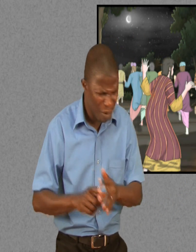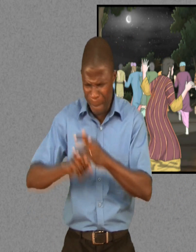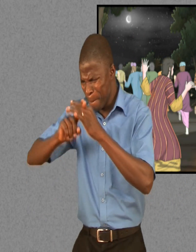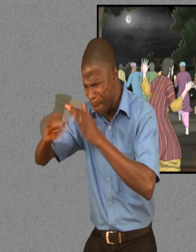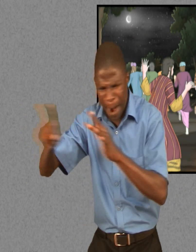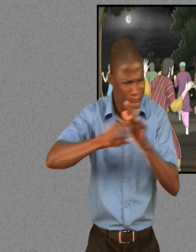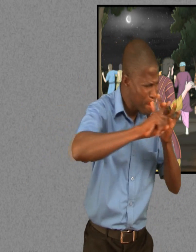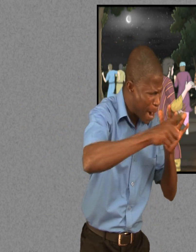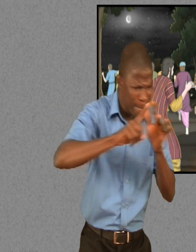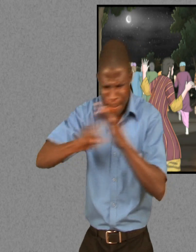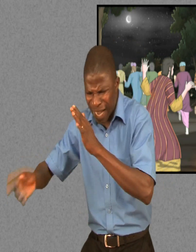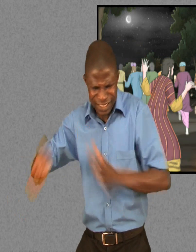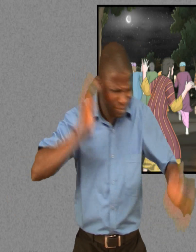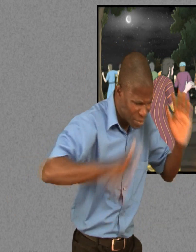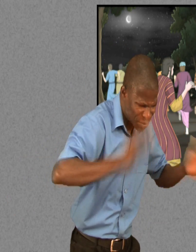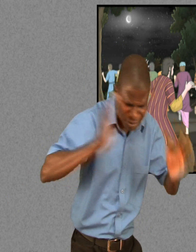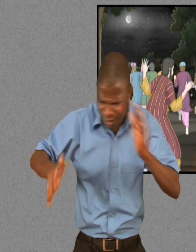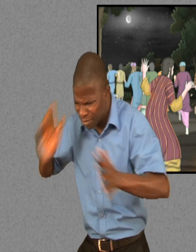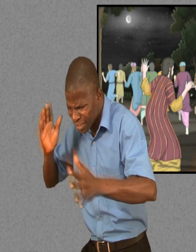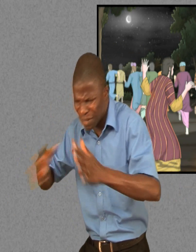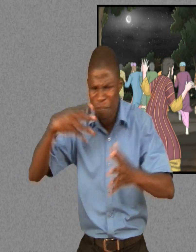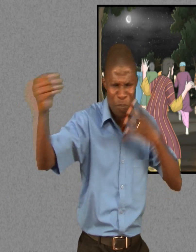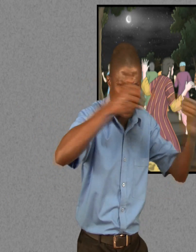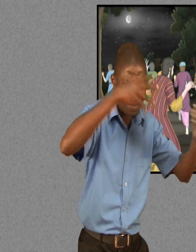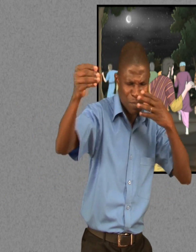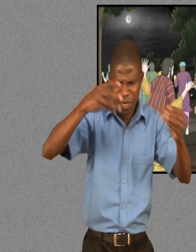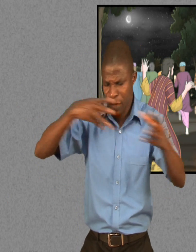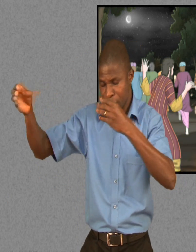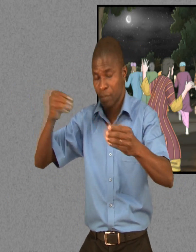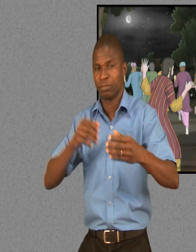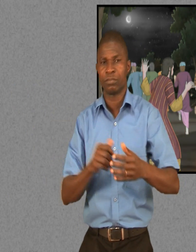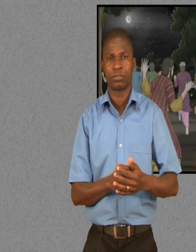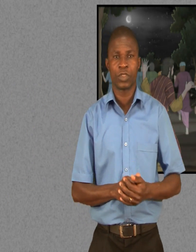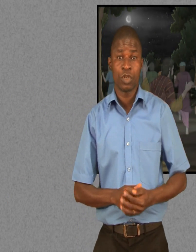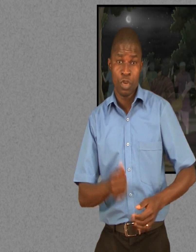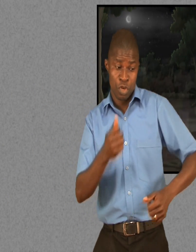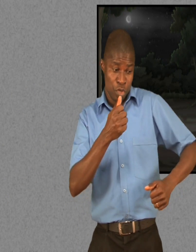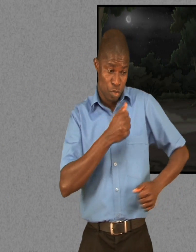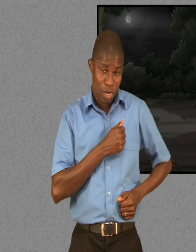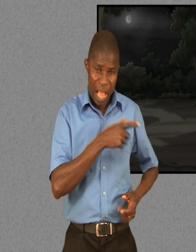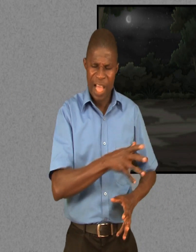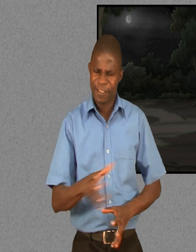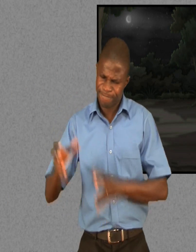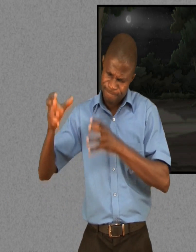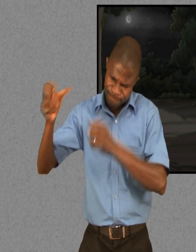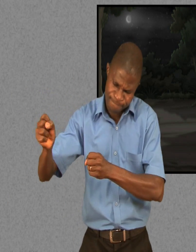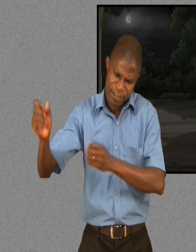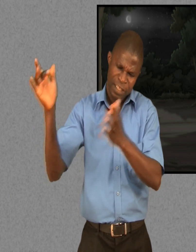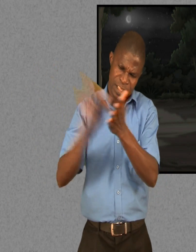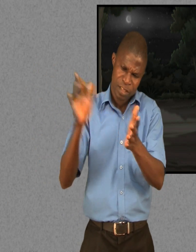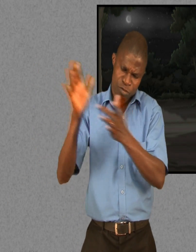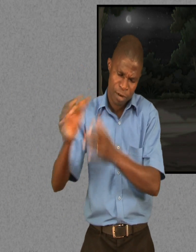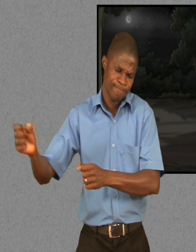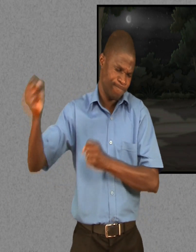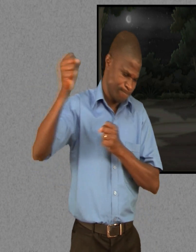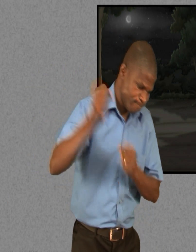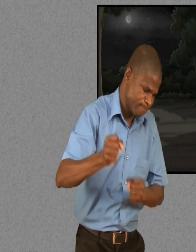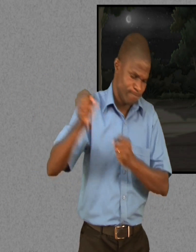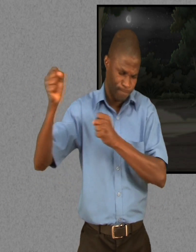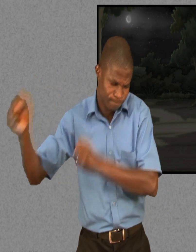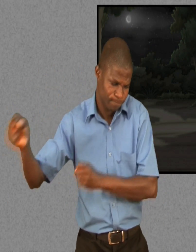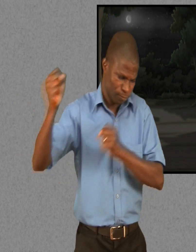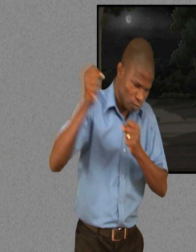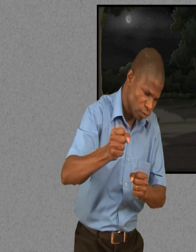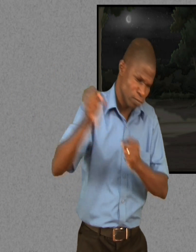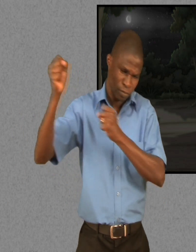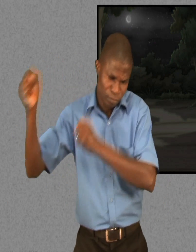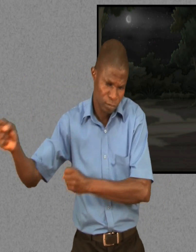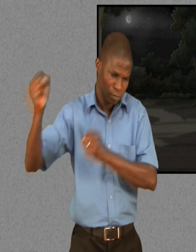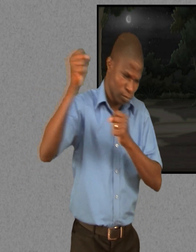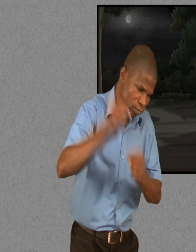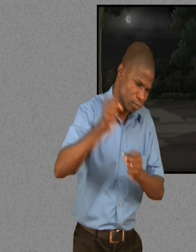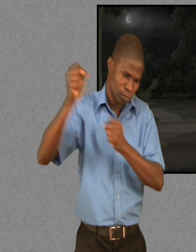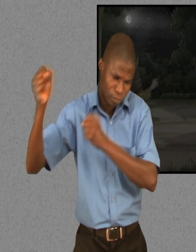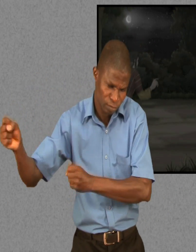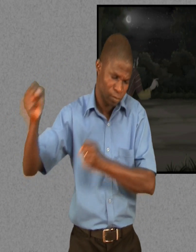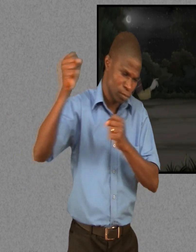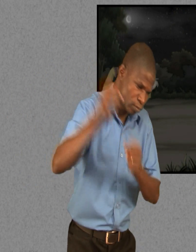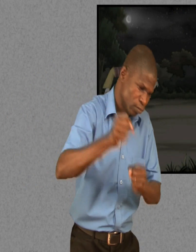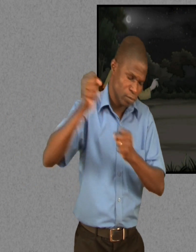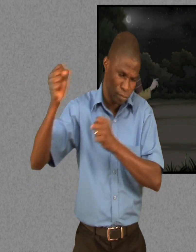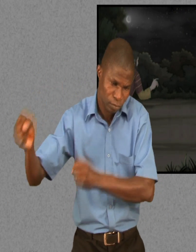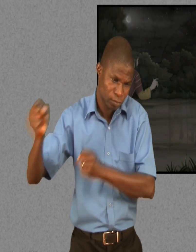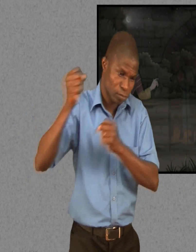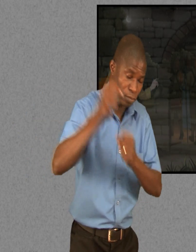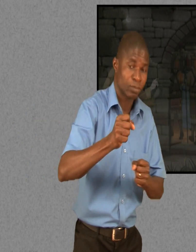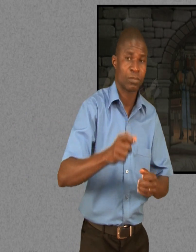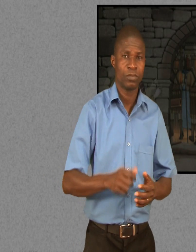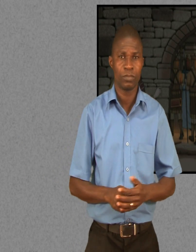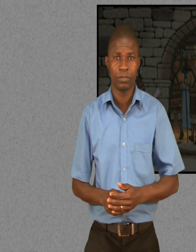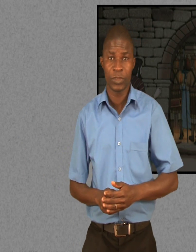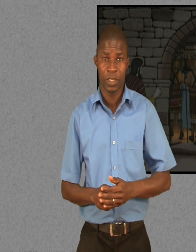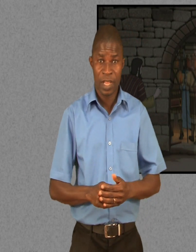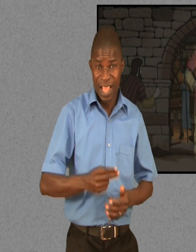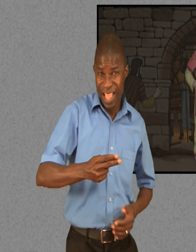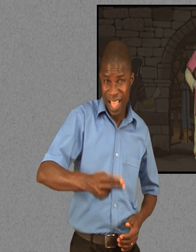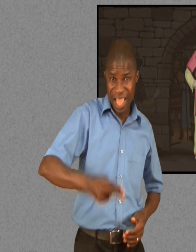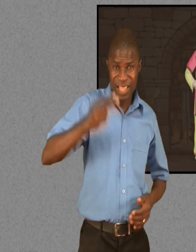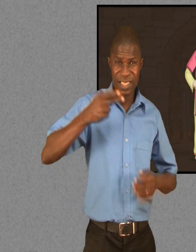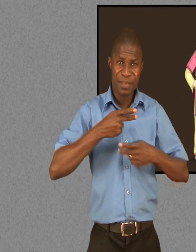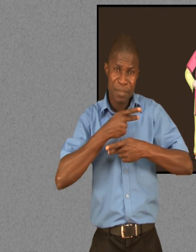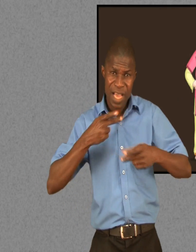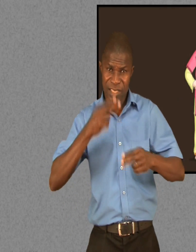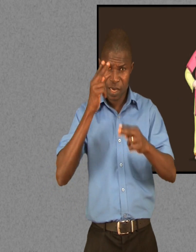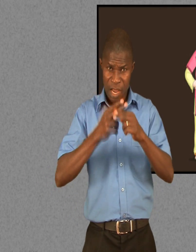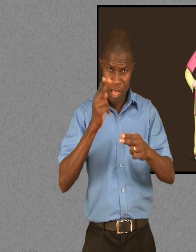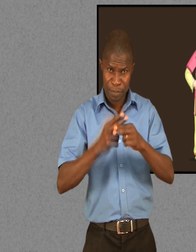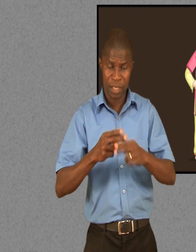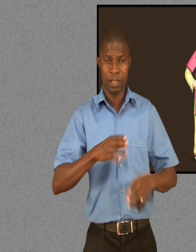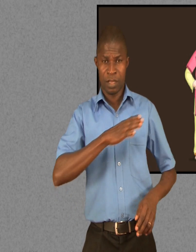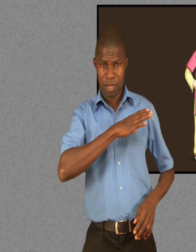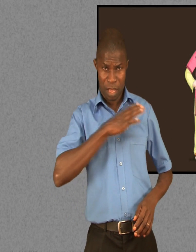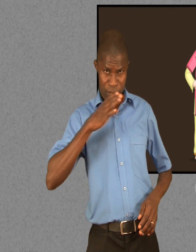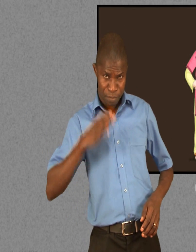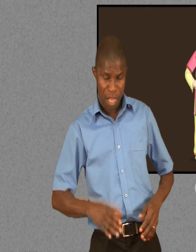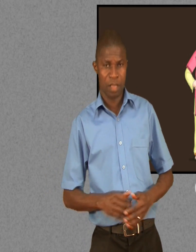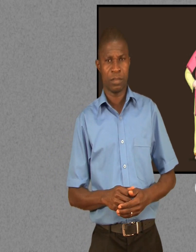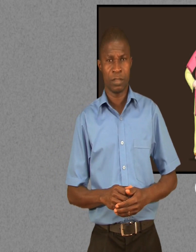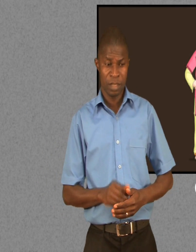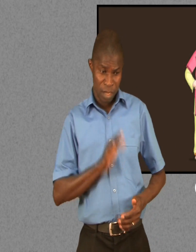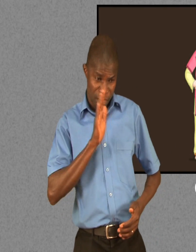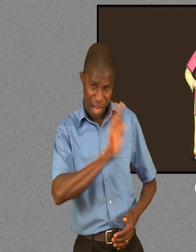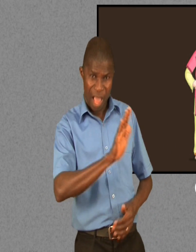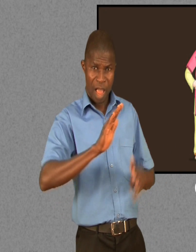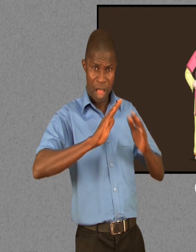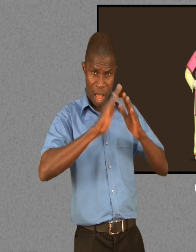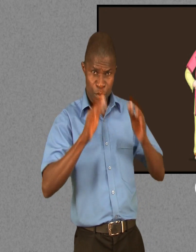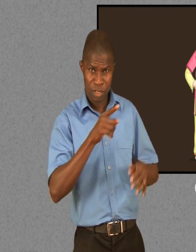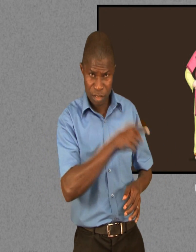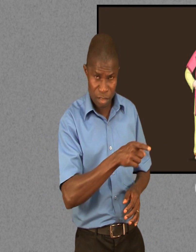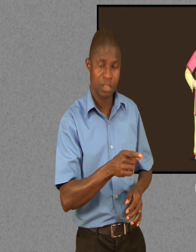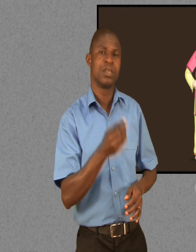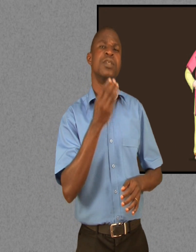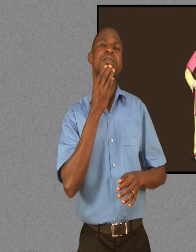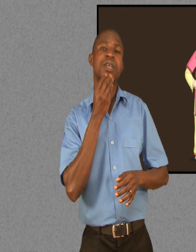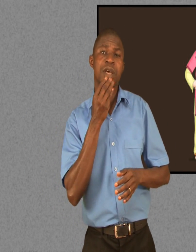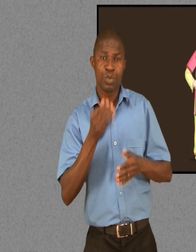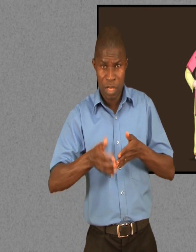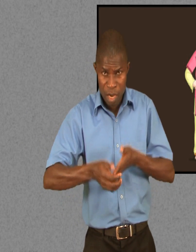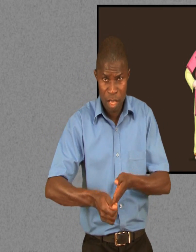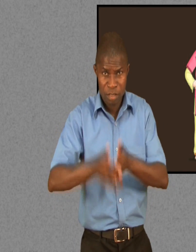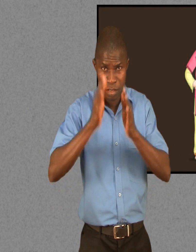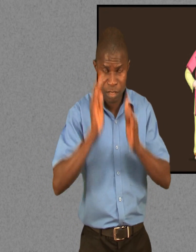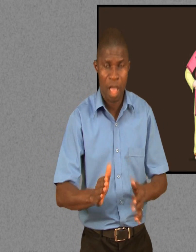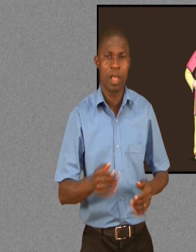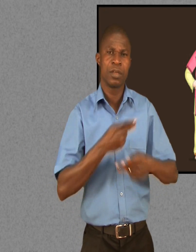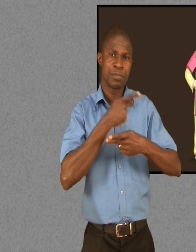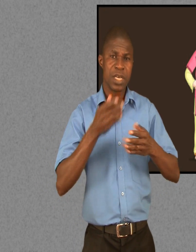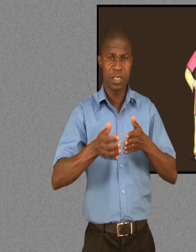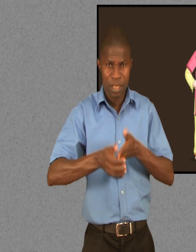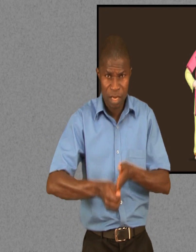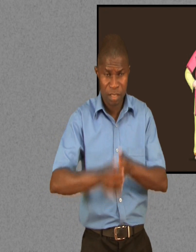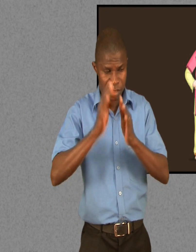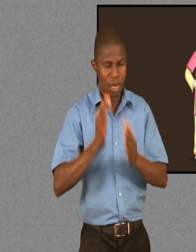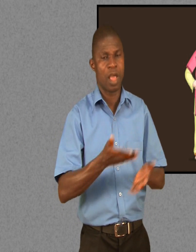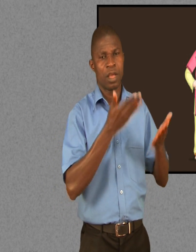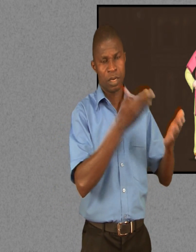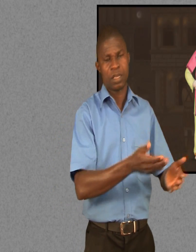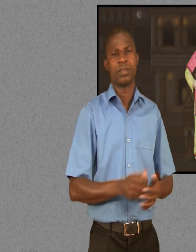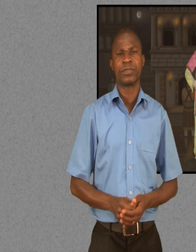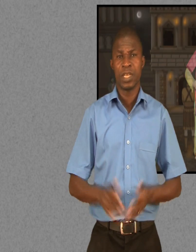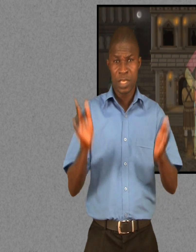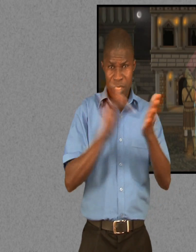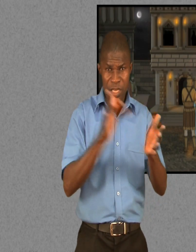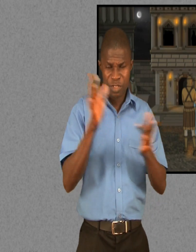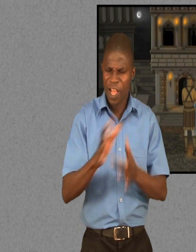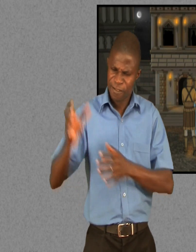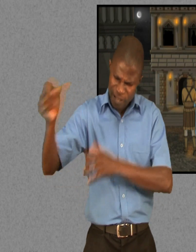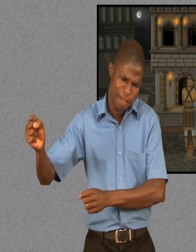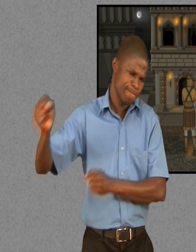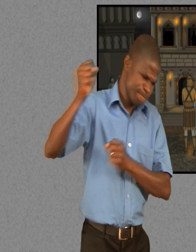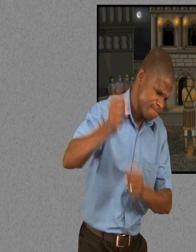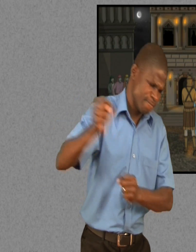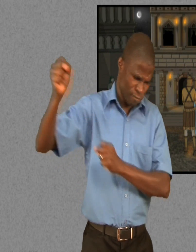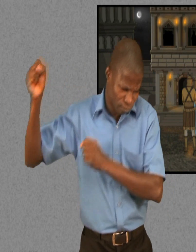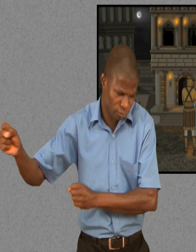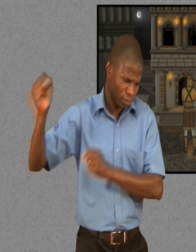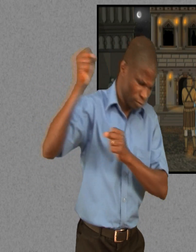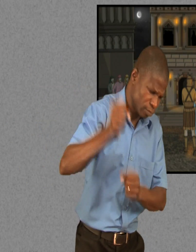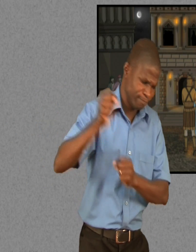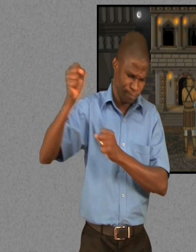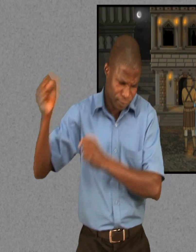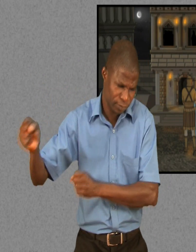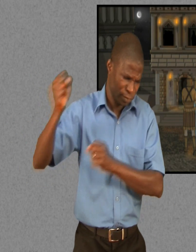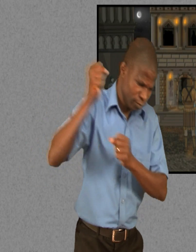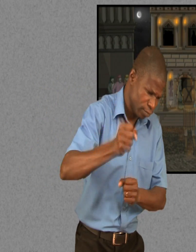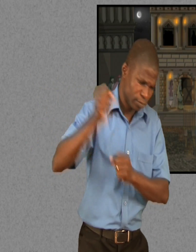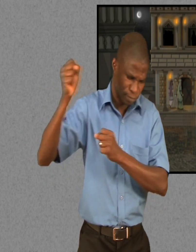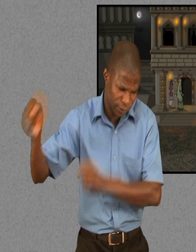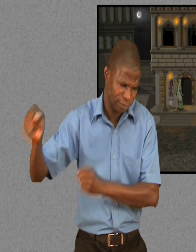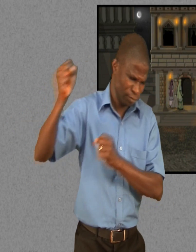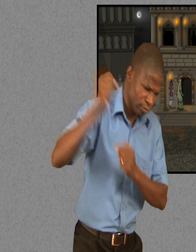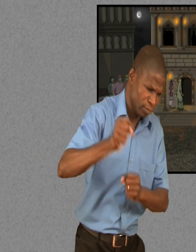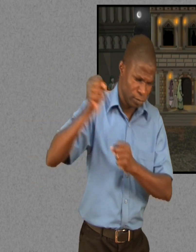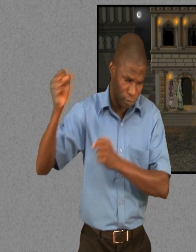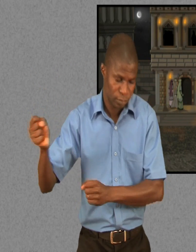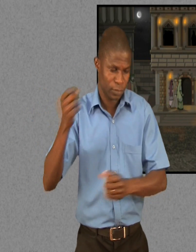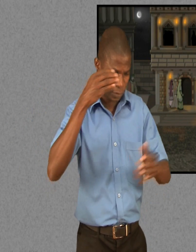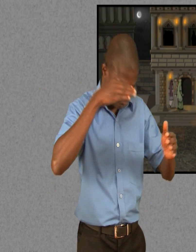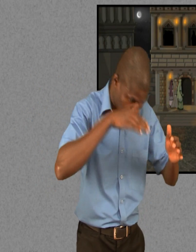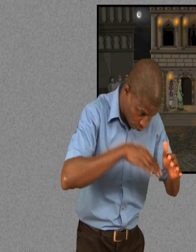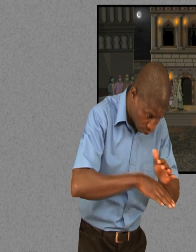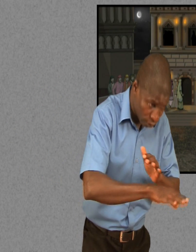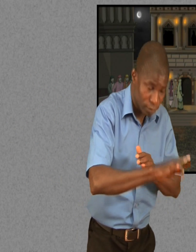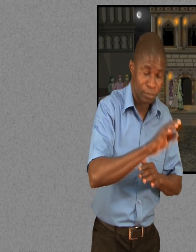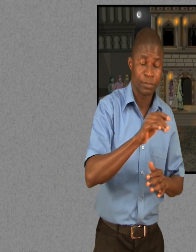Those who had arrested Jesus led Him away to the house of Caiaphas the high priest, where the scribes and elders had gathered.